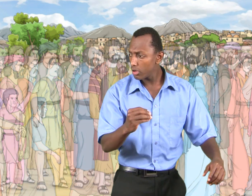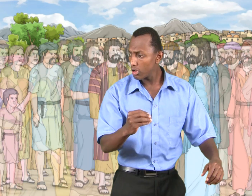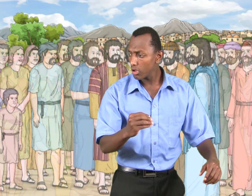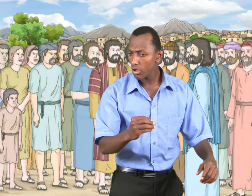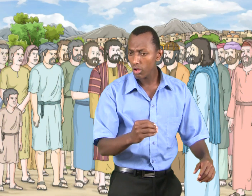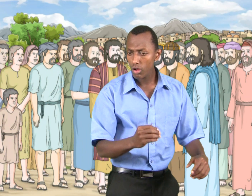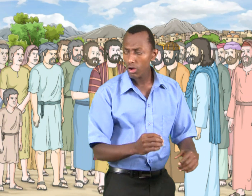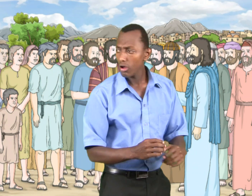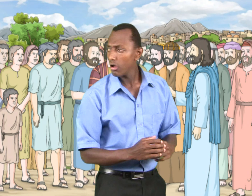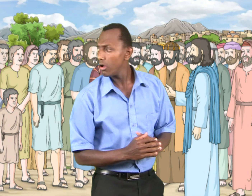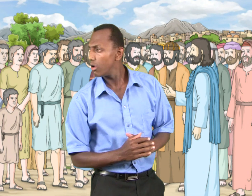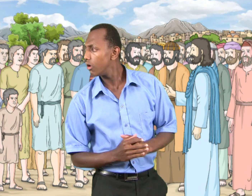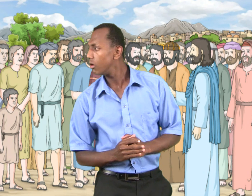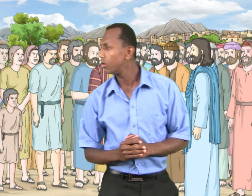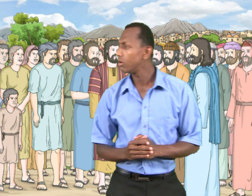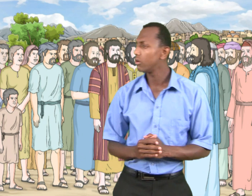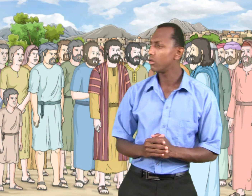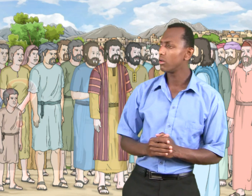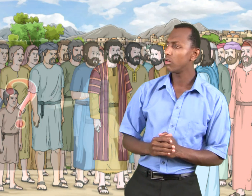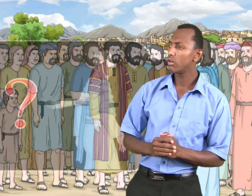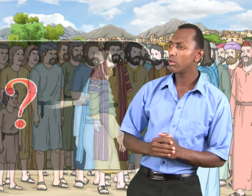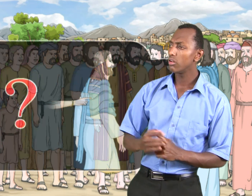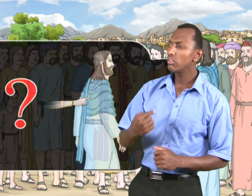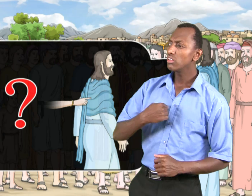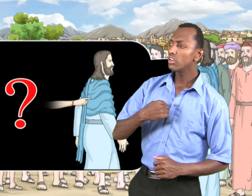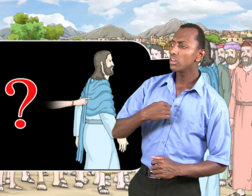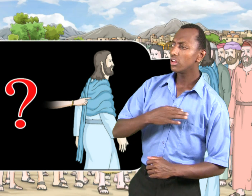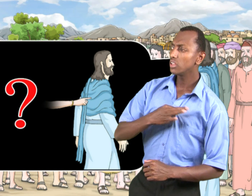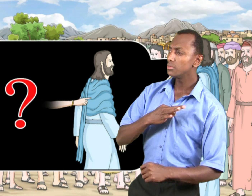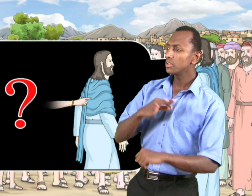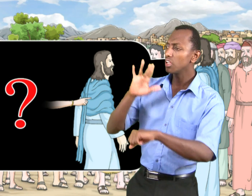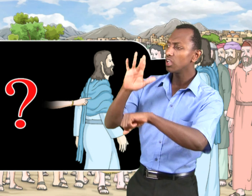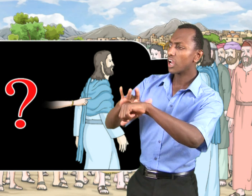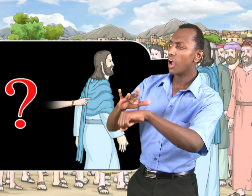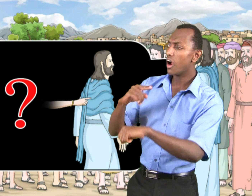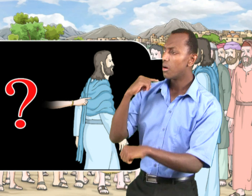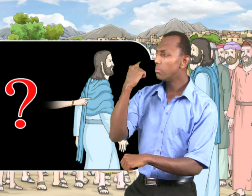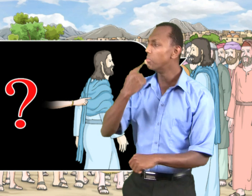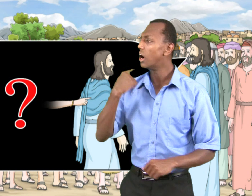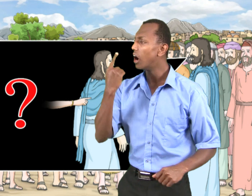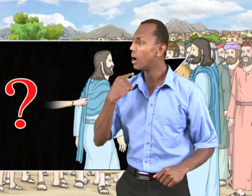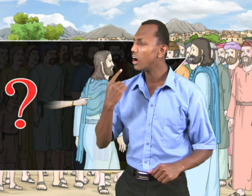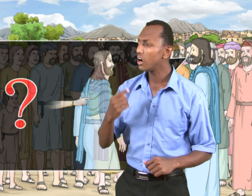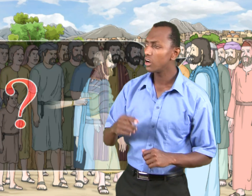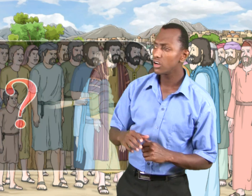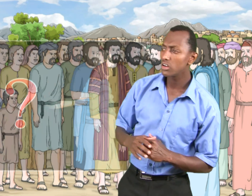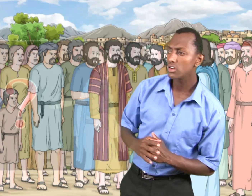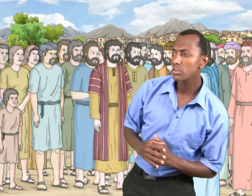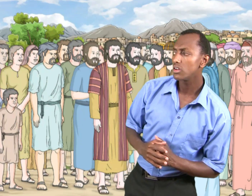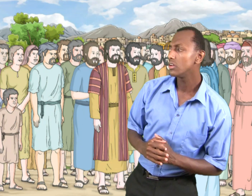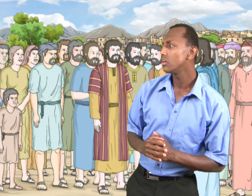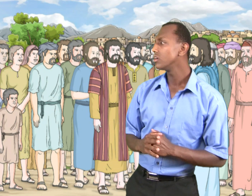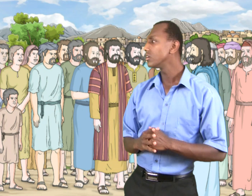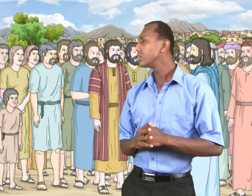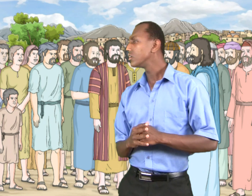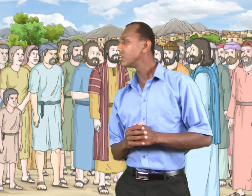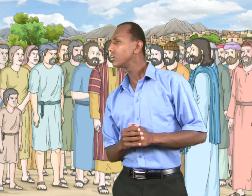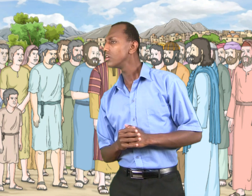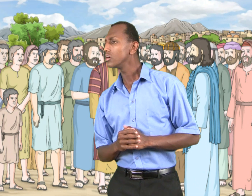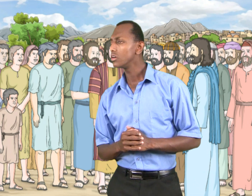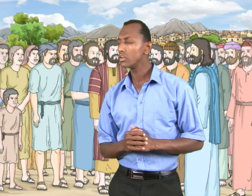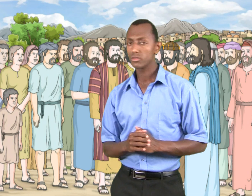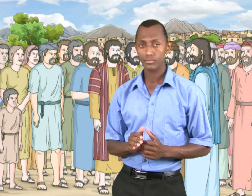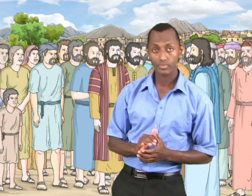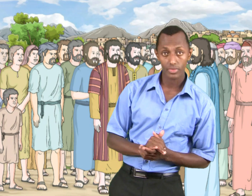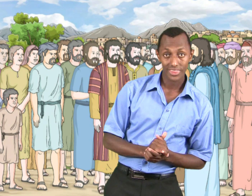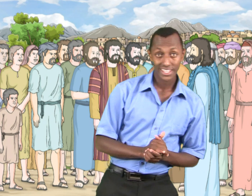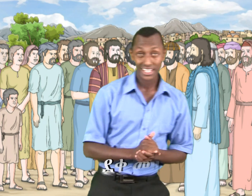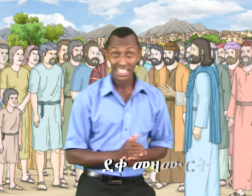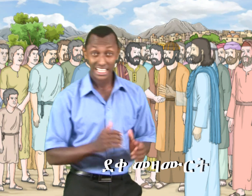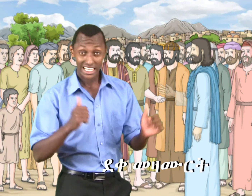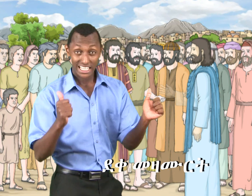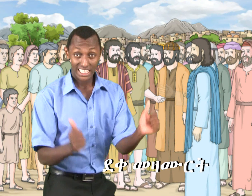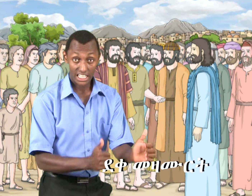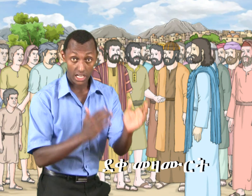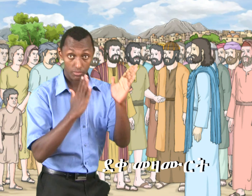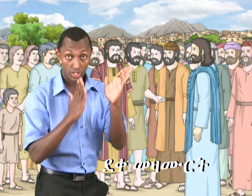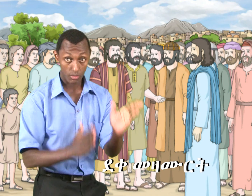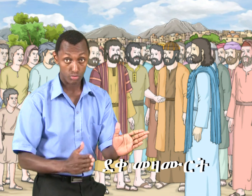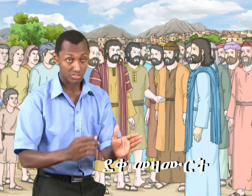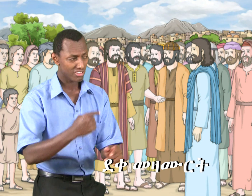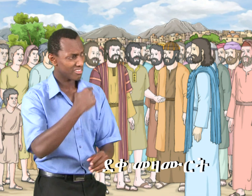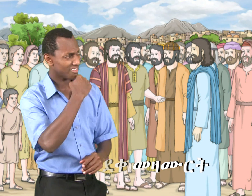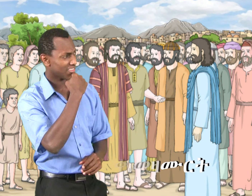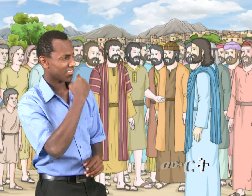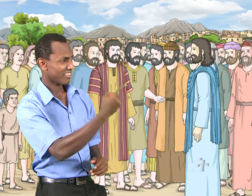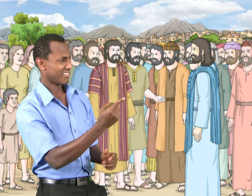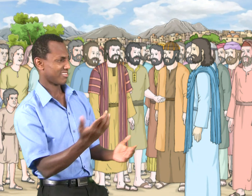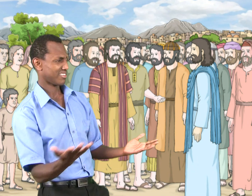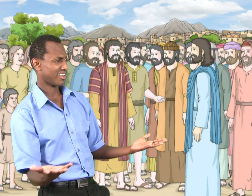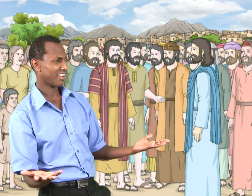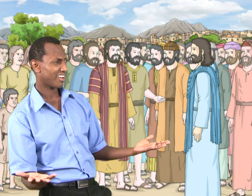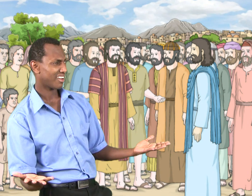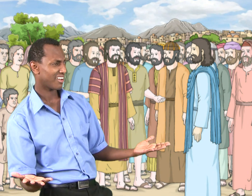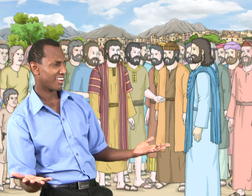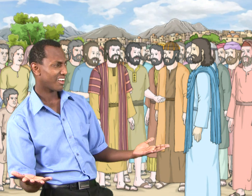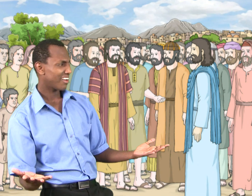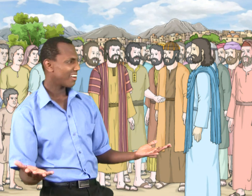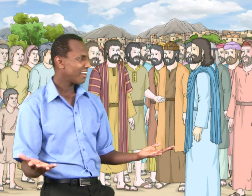Turning to the crowd, He asked, “Who touched My garments?”